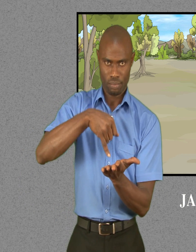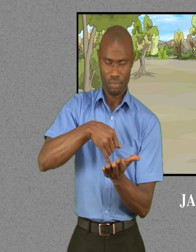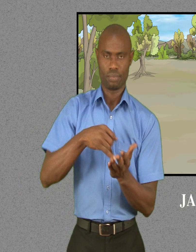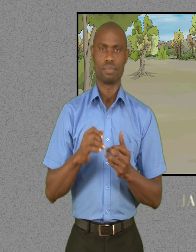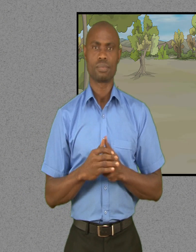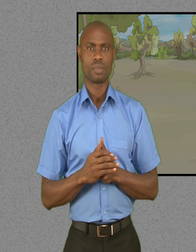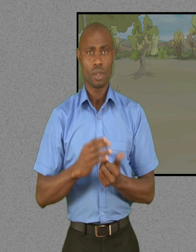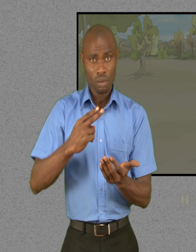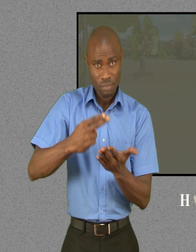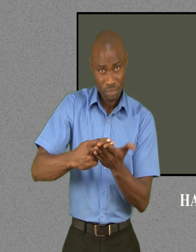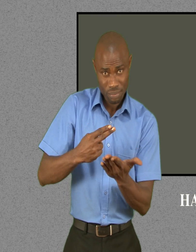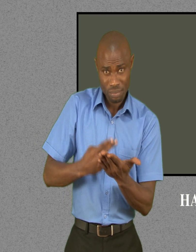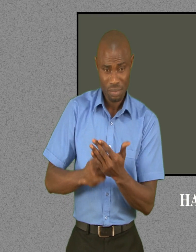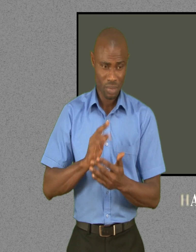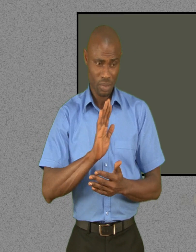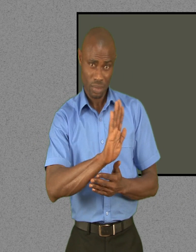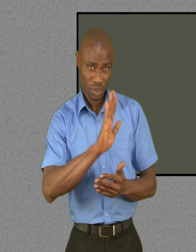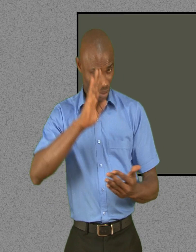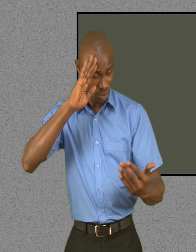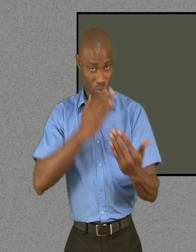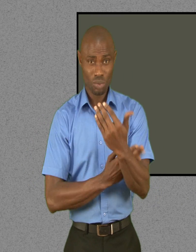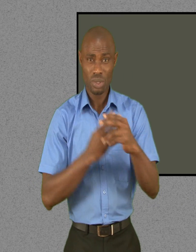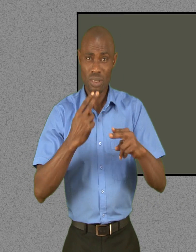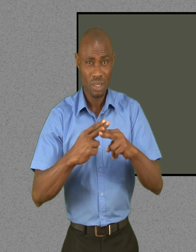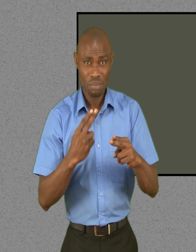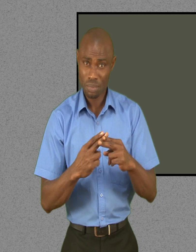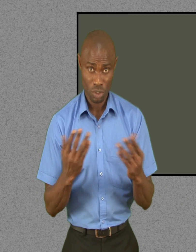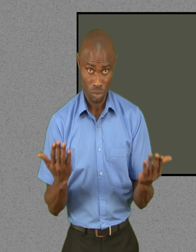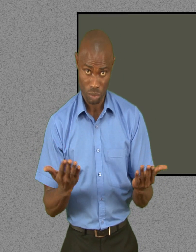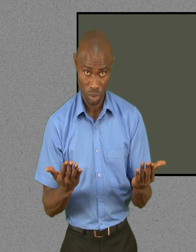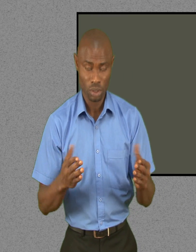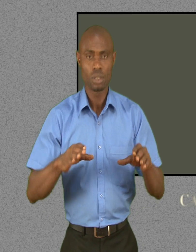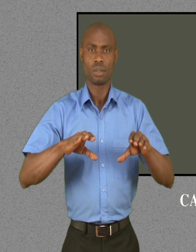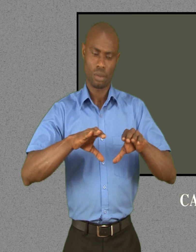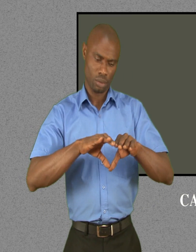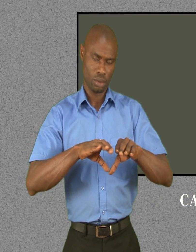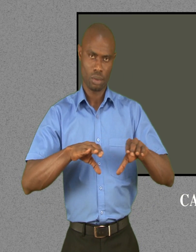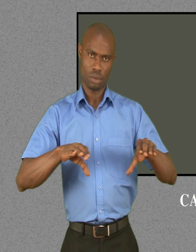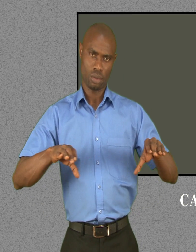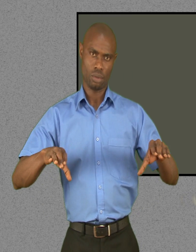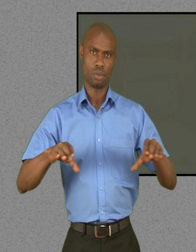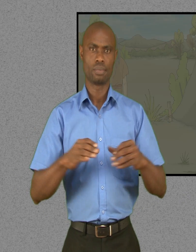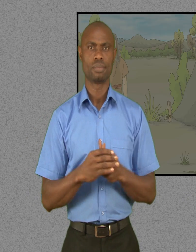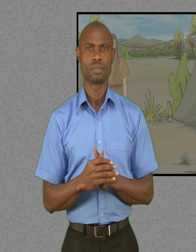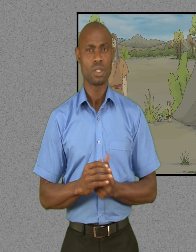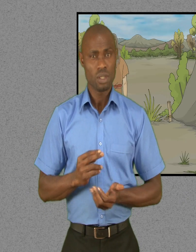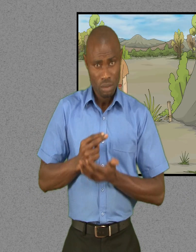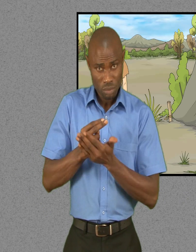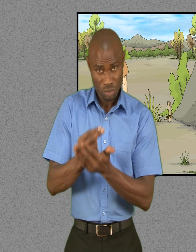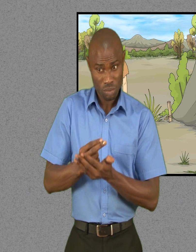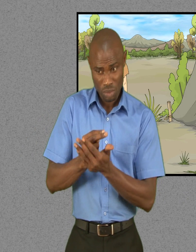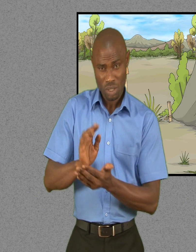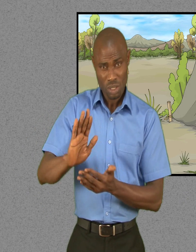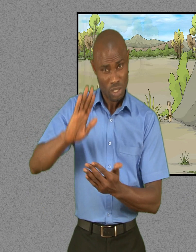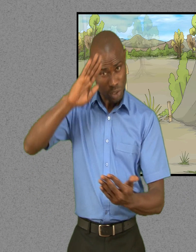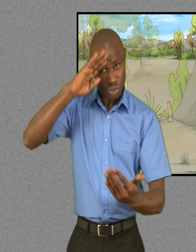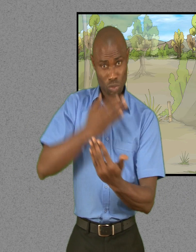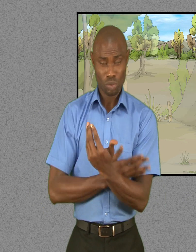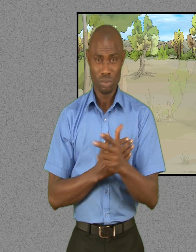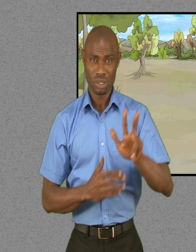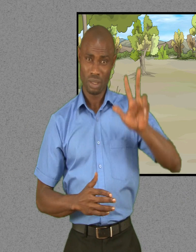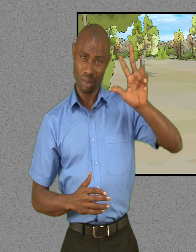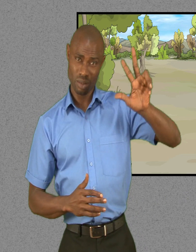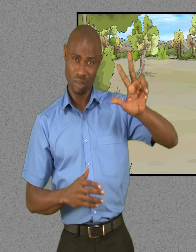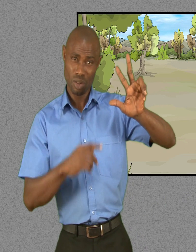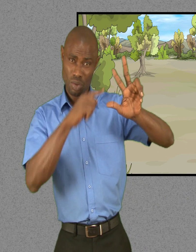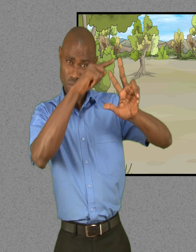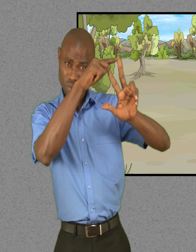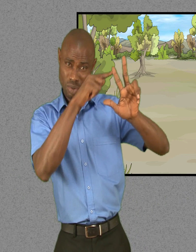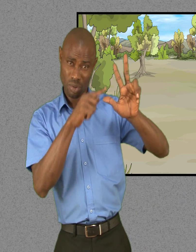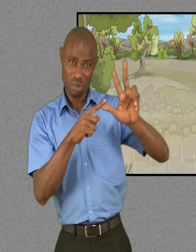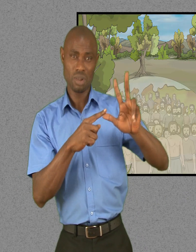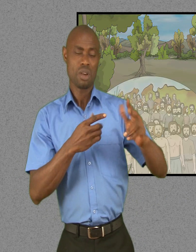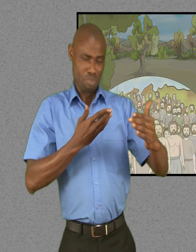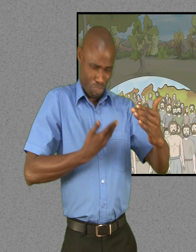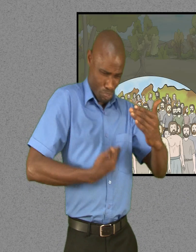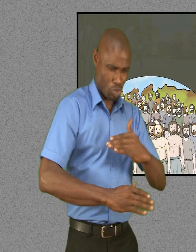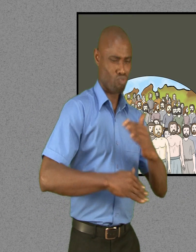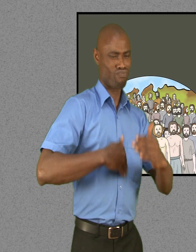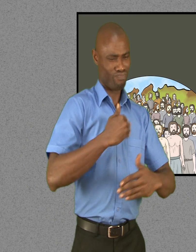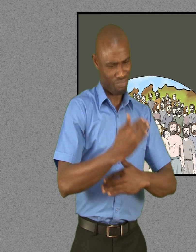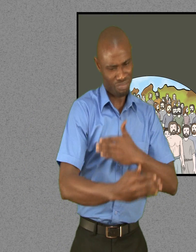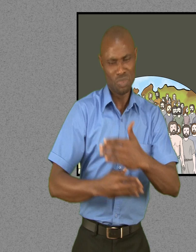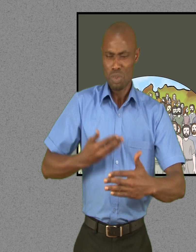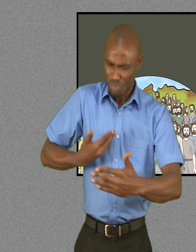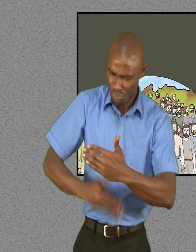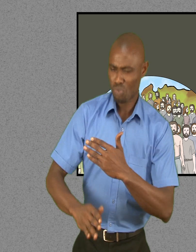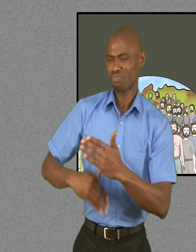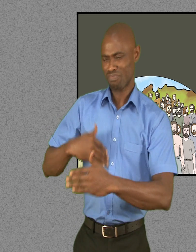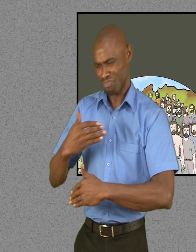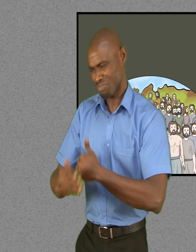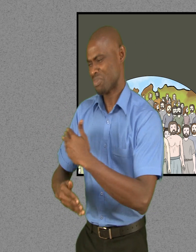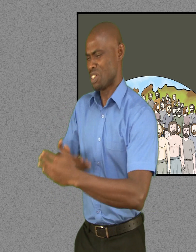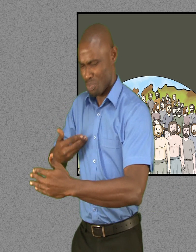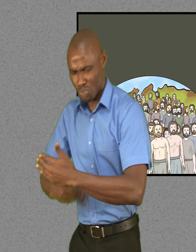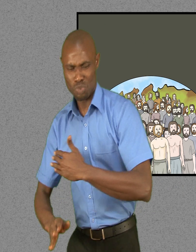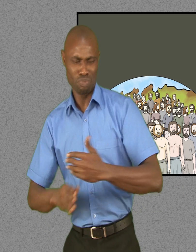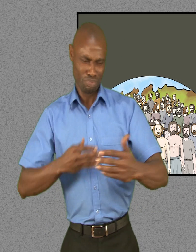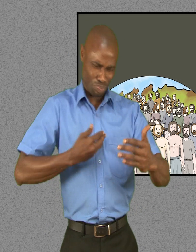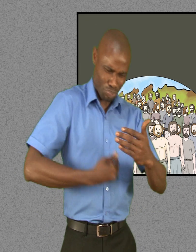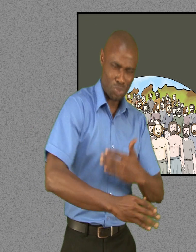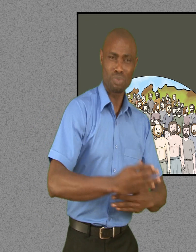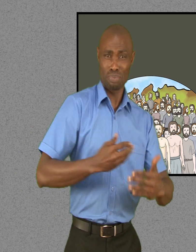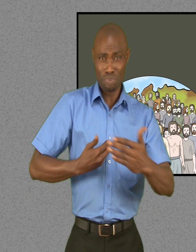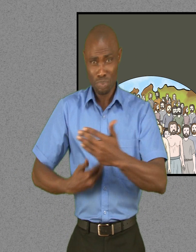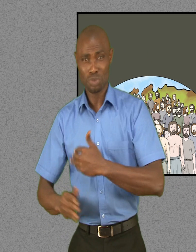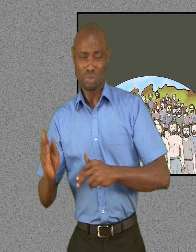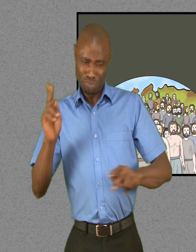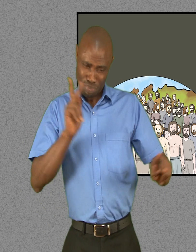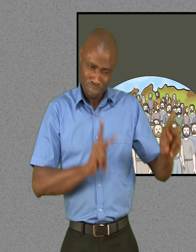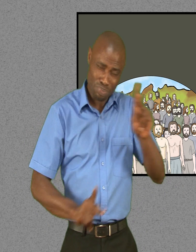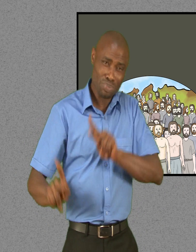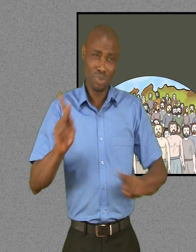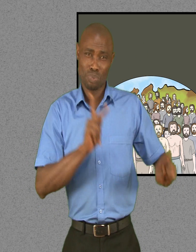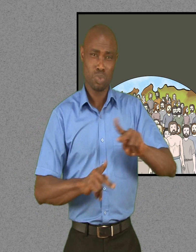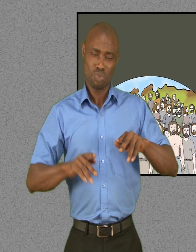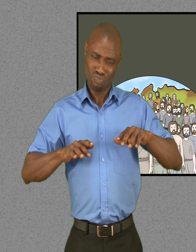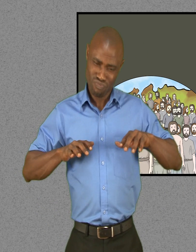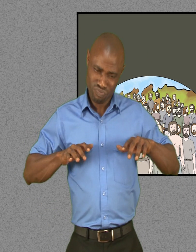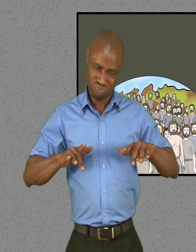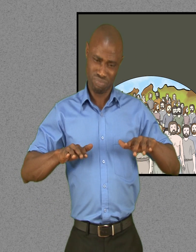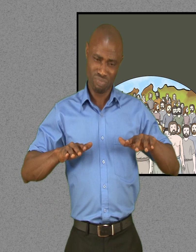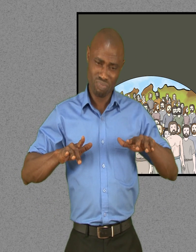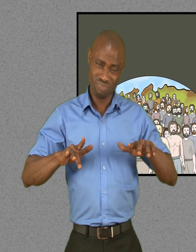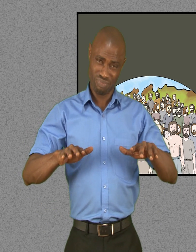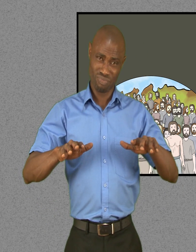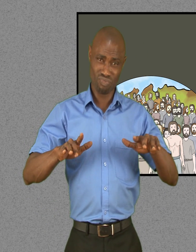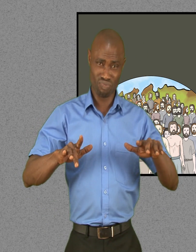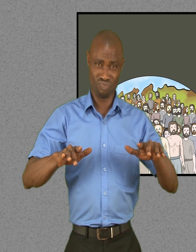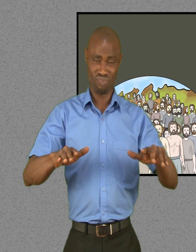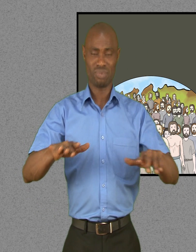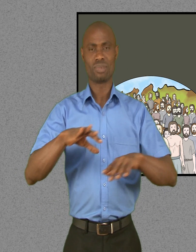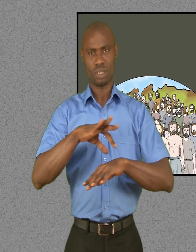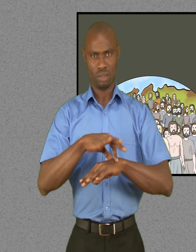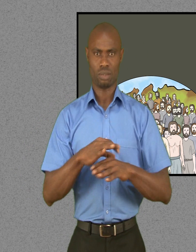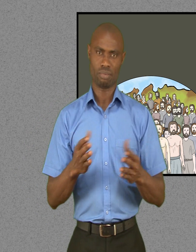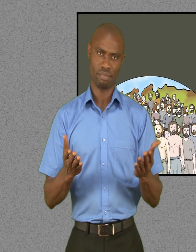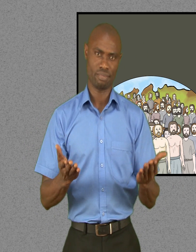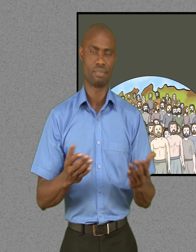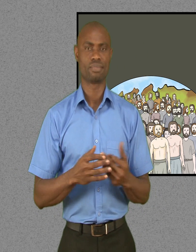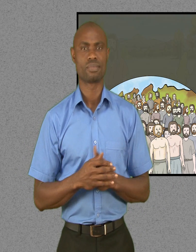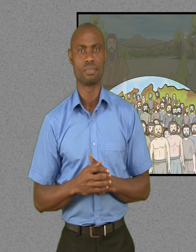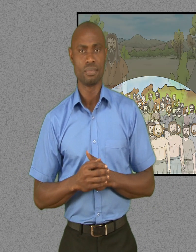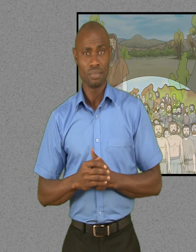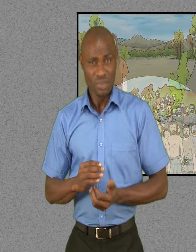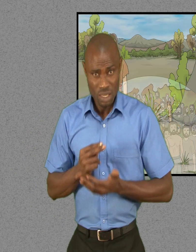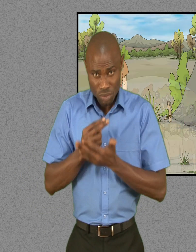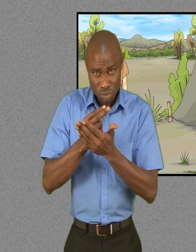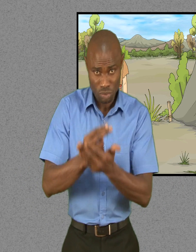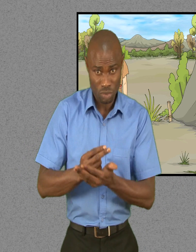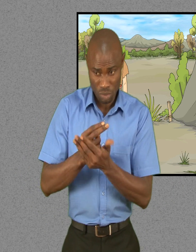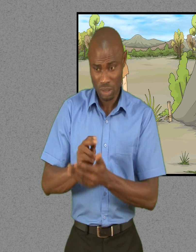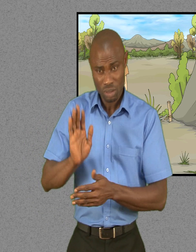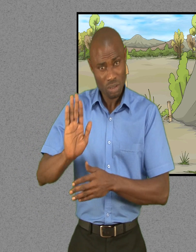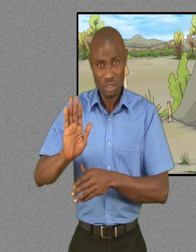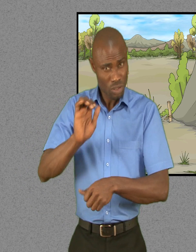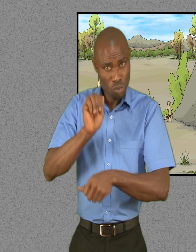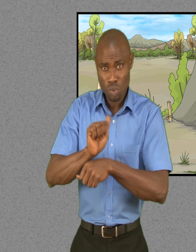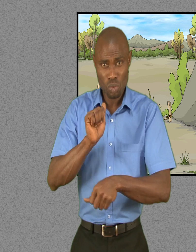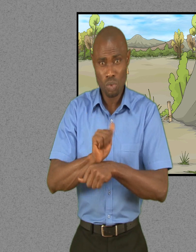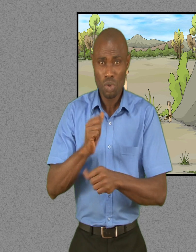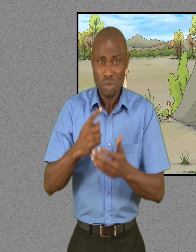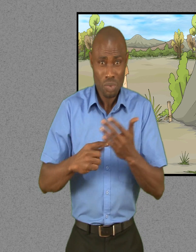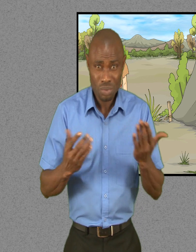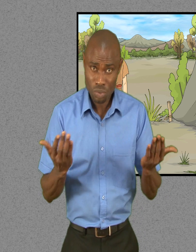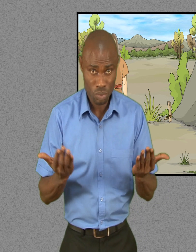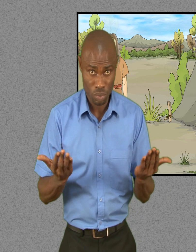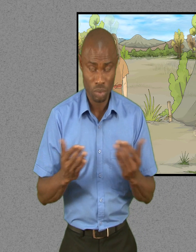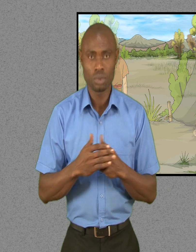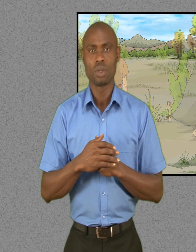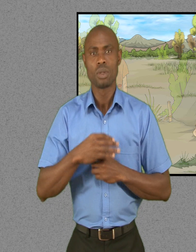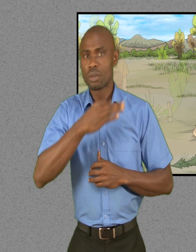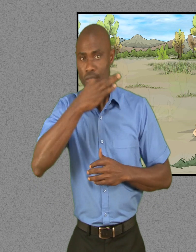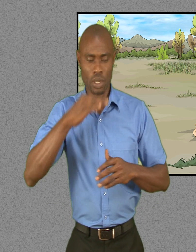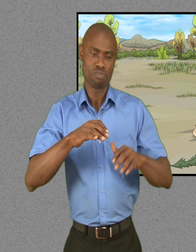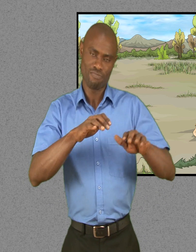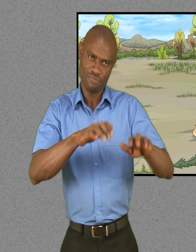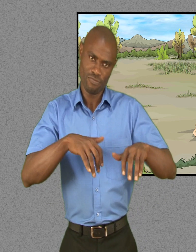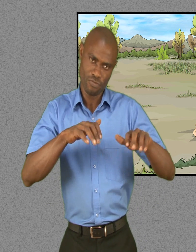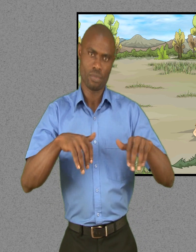And Ham was the father of Canaan. These three were the sons of Noah, and from them the whole earth was populated.